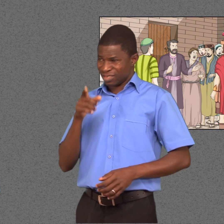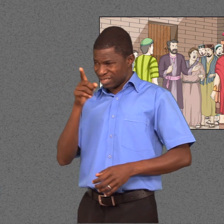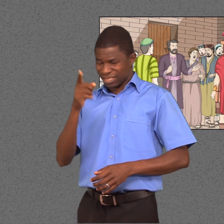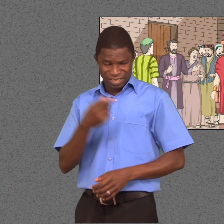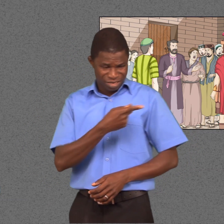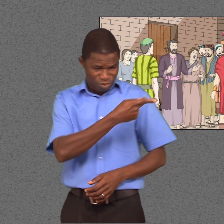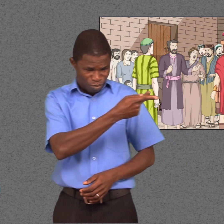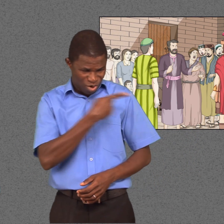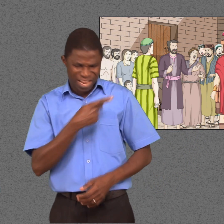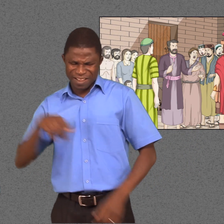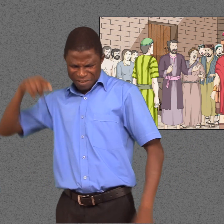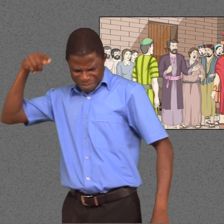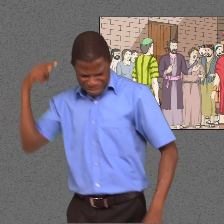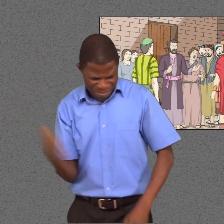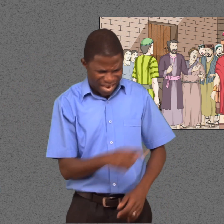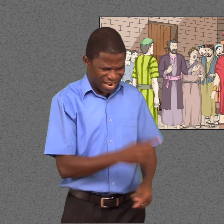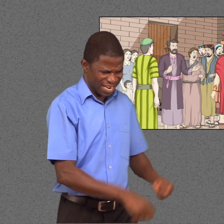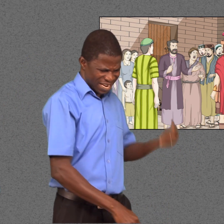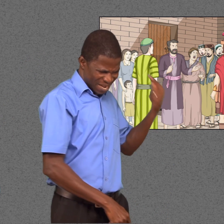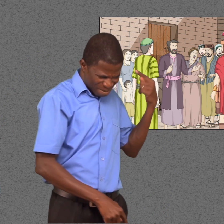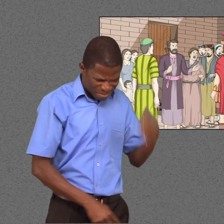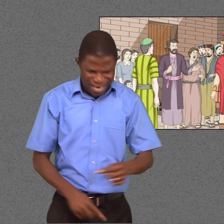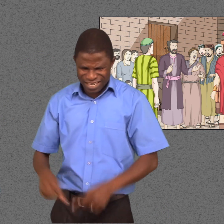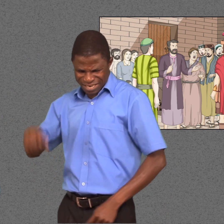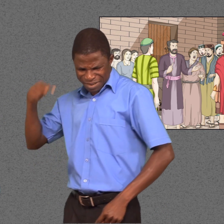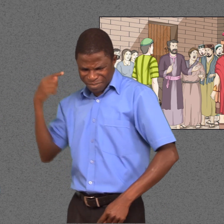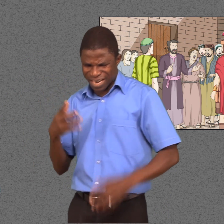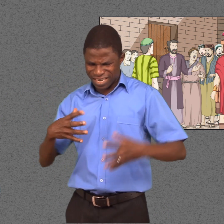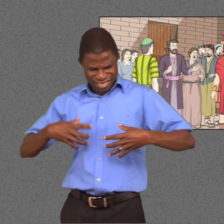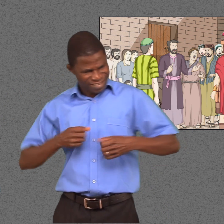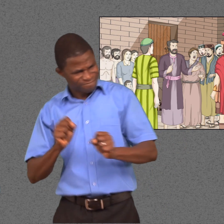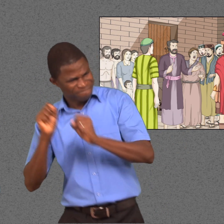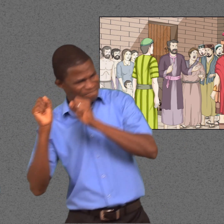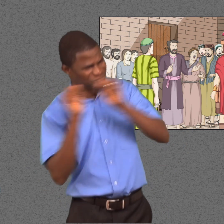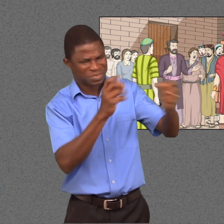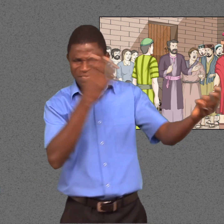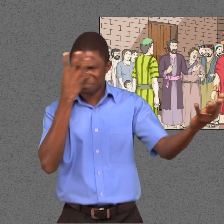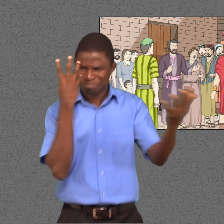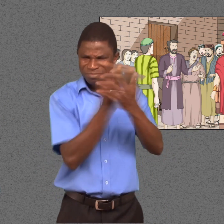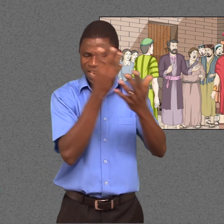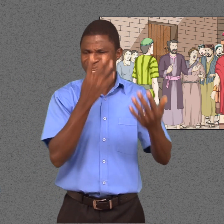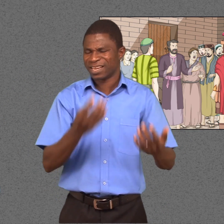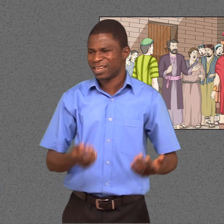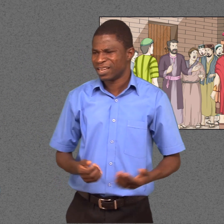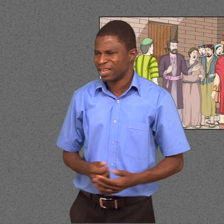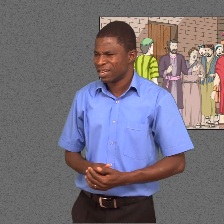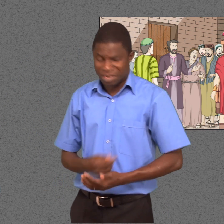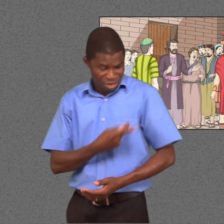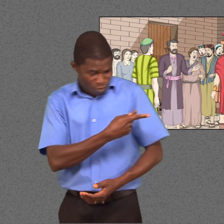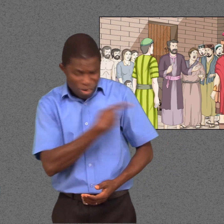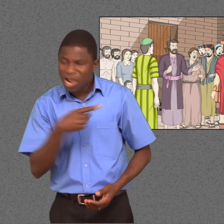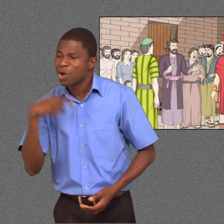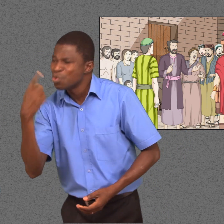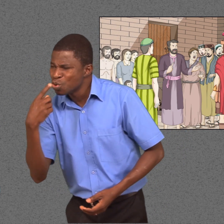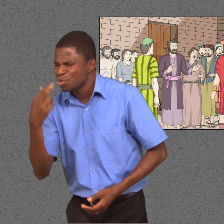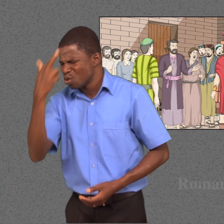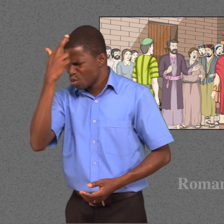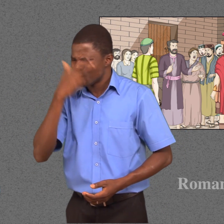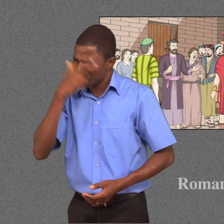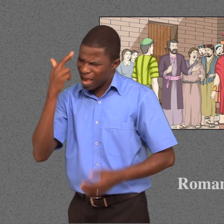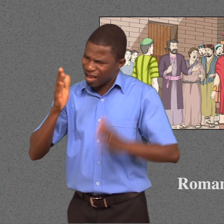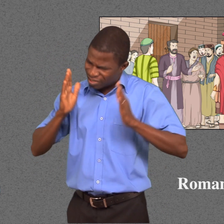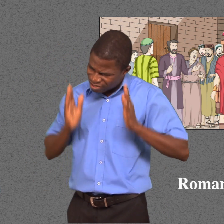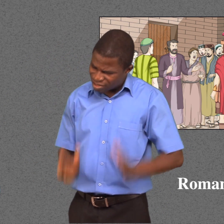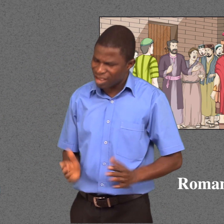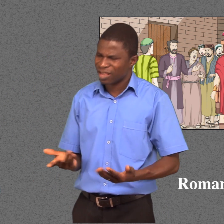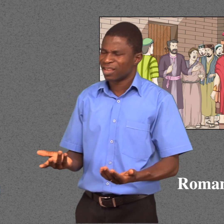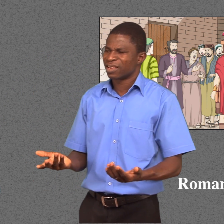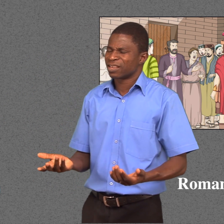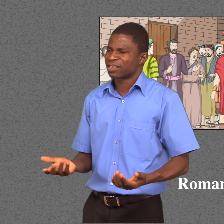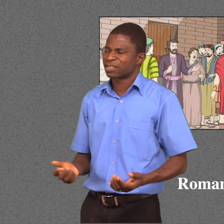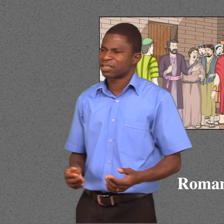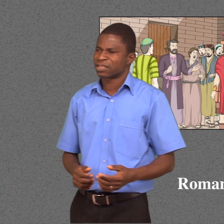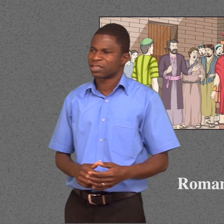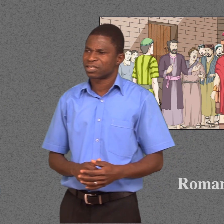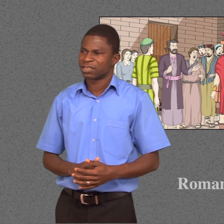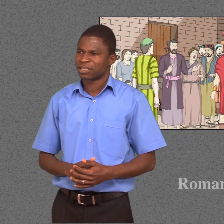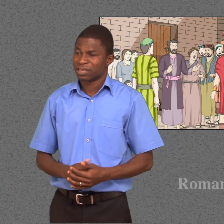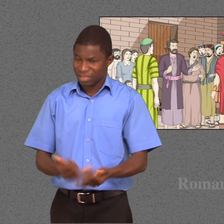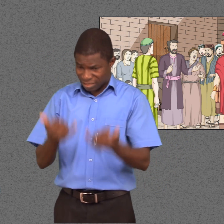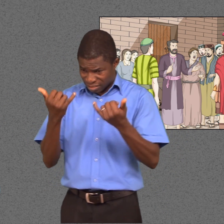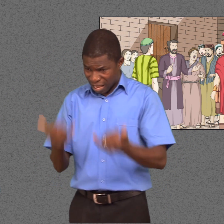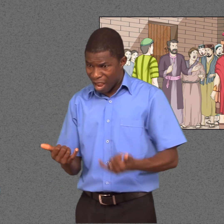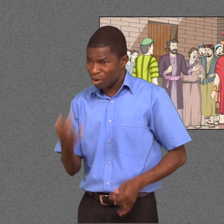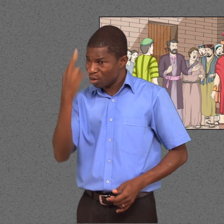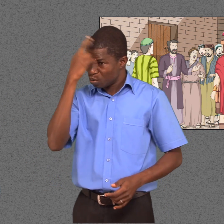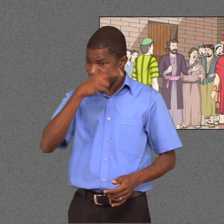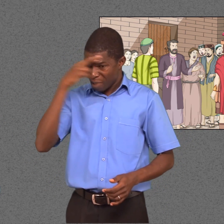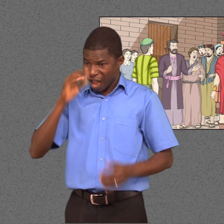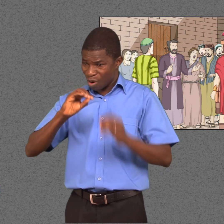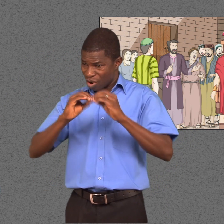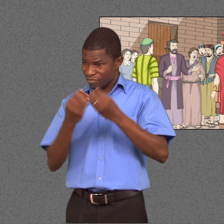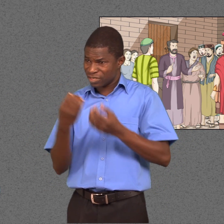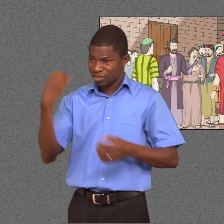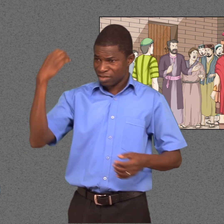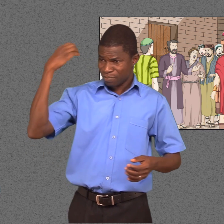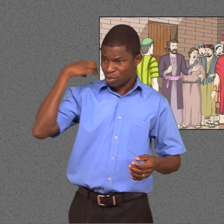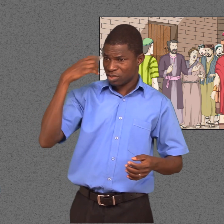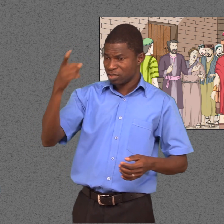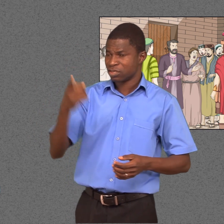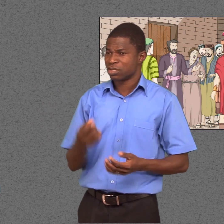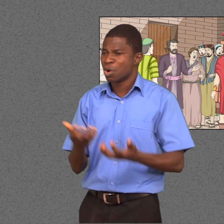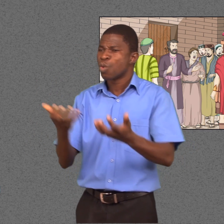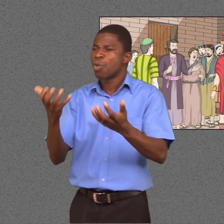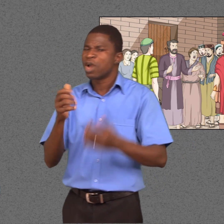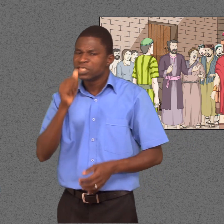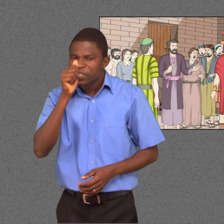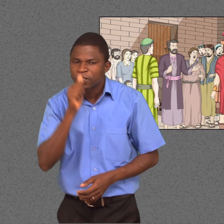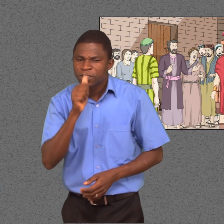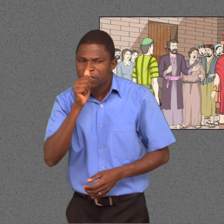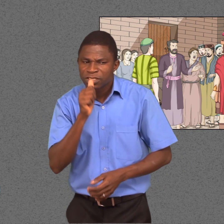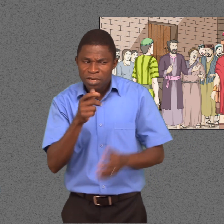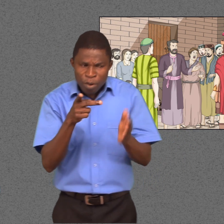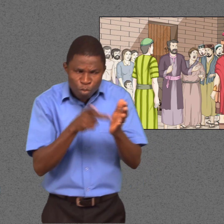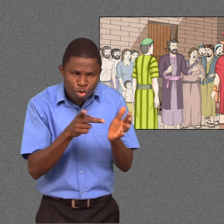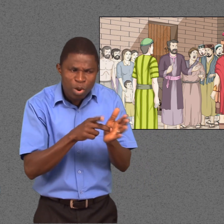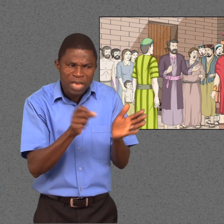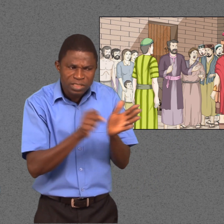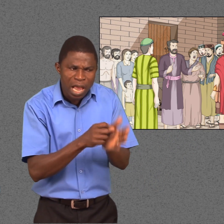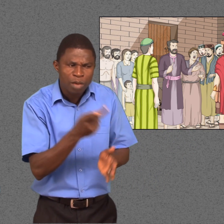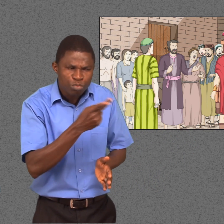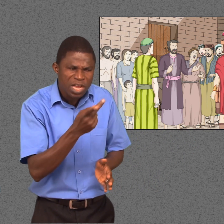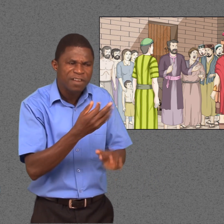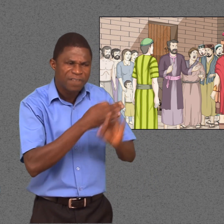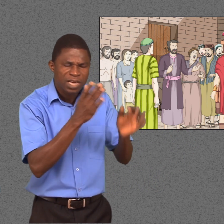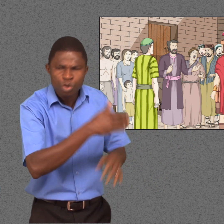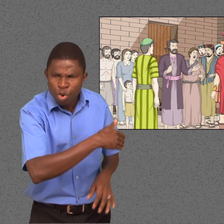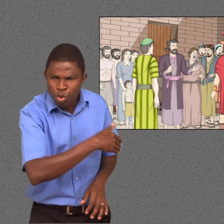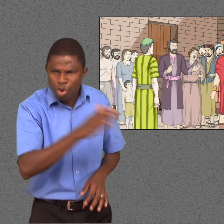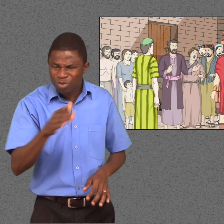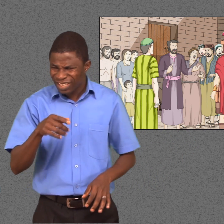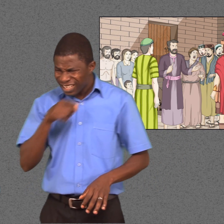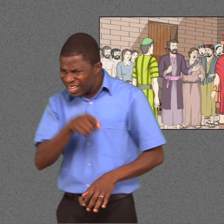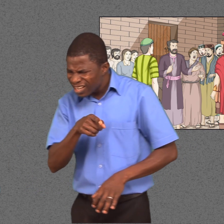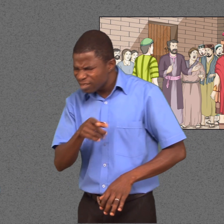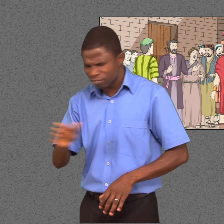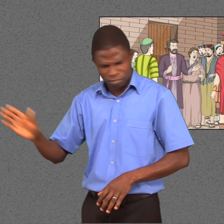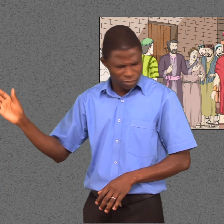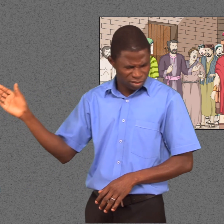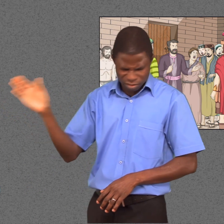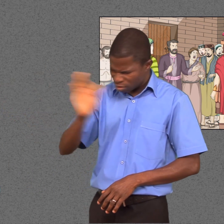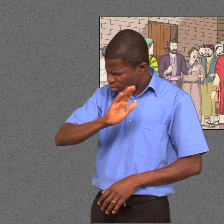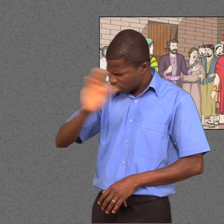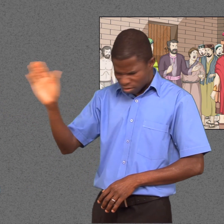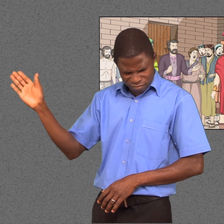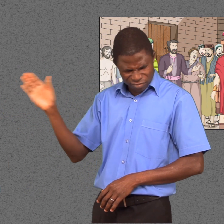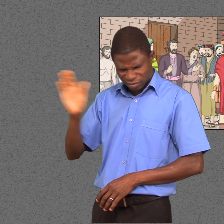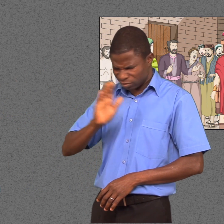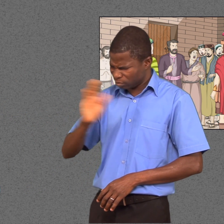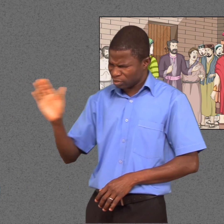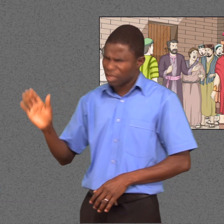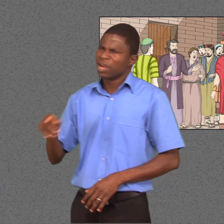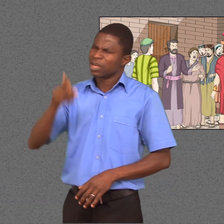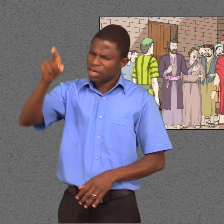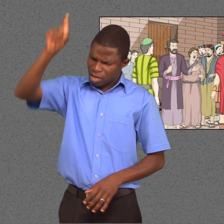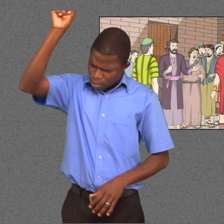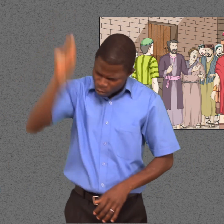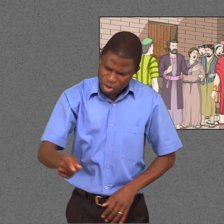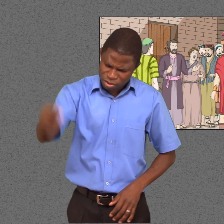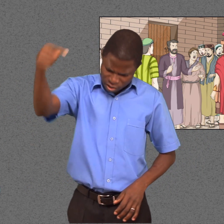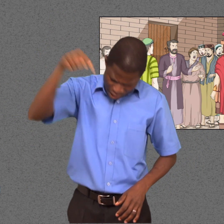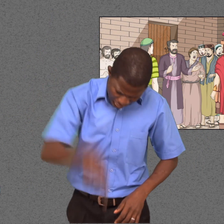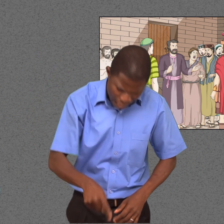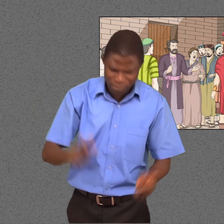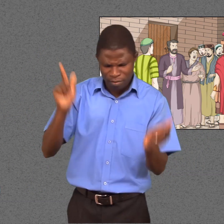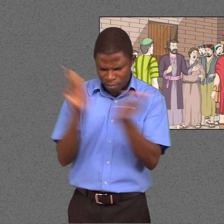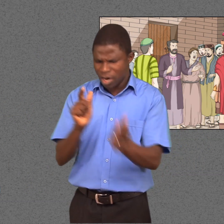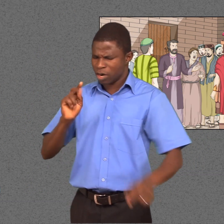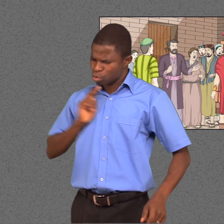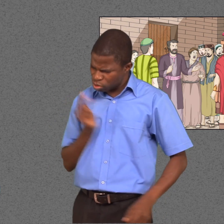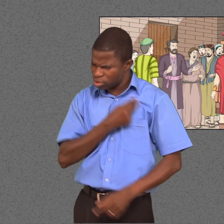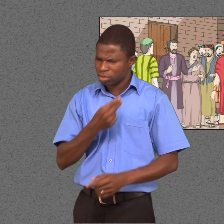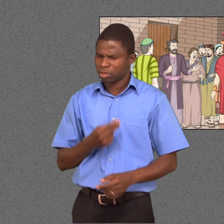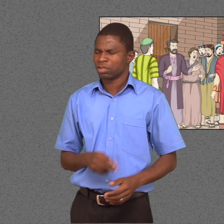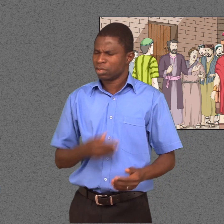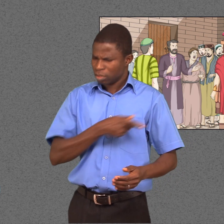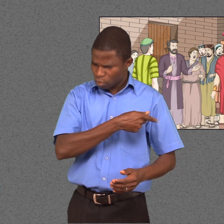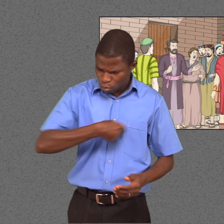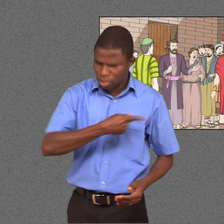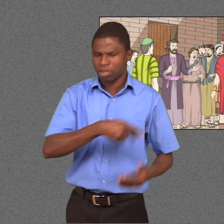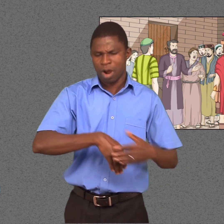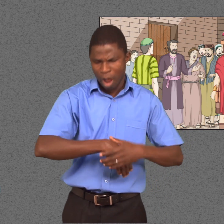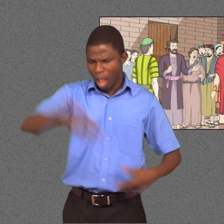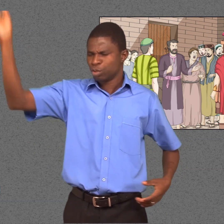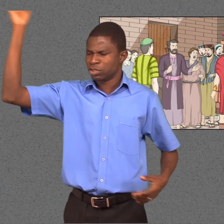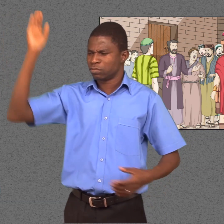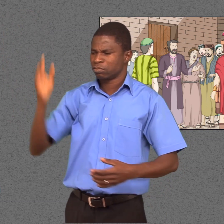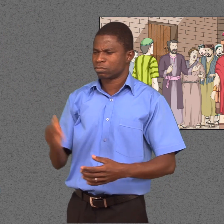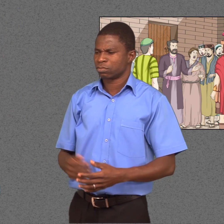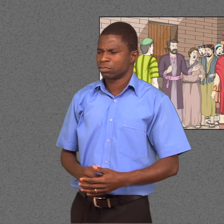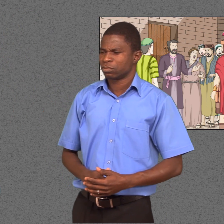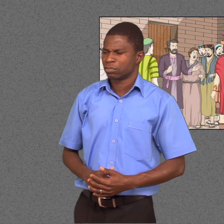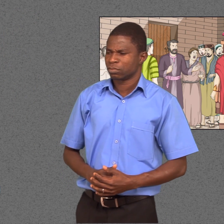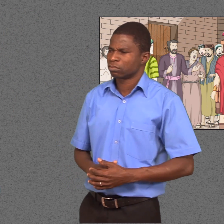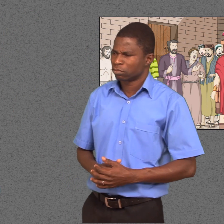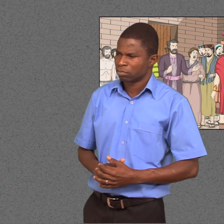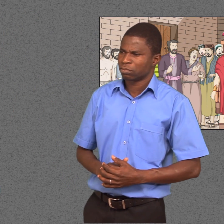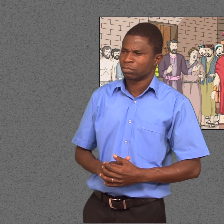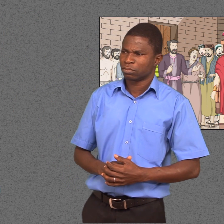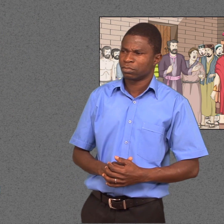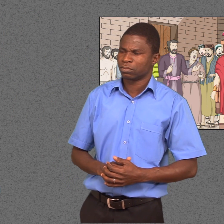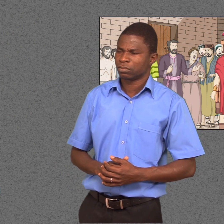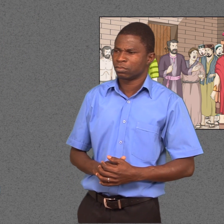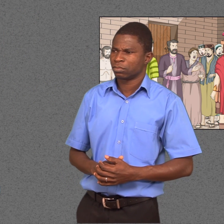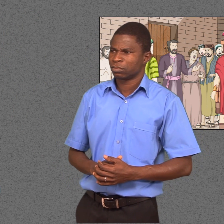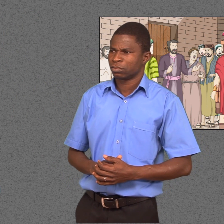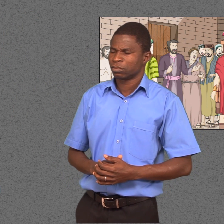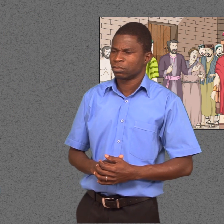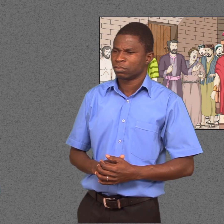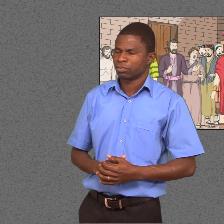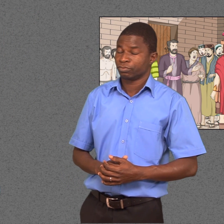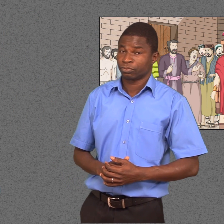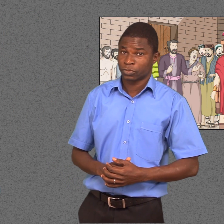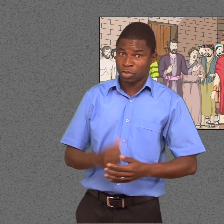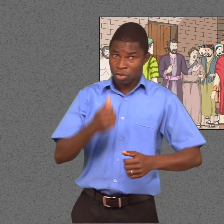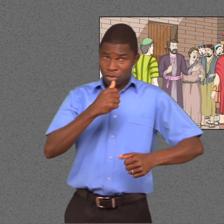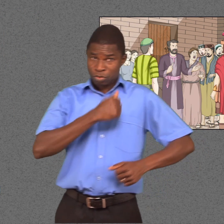And now do they want to send us away secretly? Absolutely not! Let them come themselves and escort us out!”